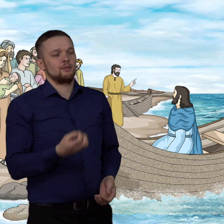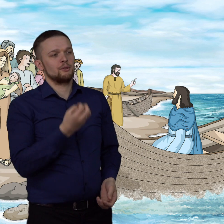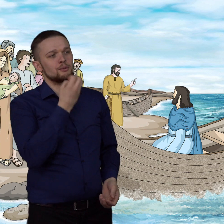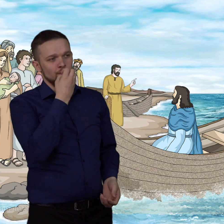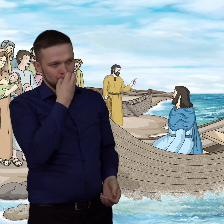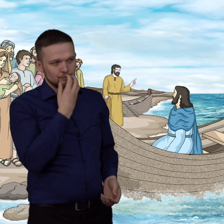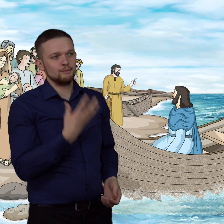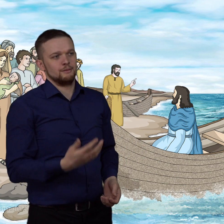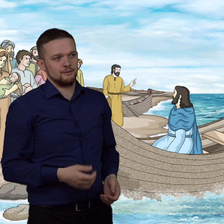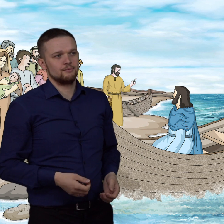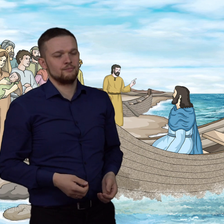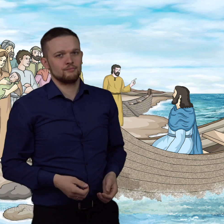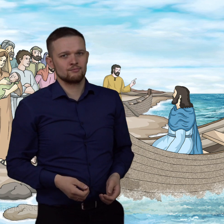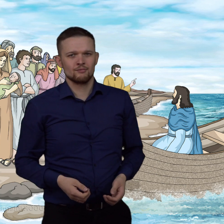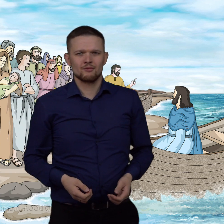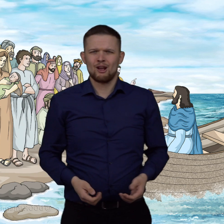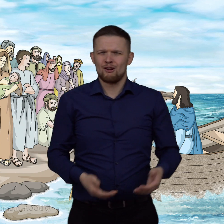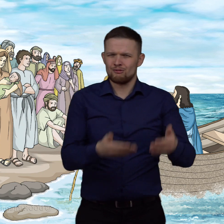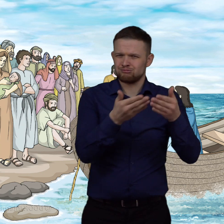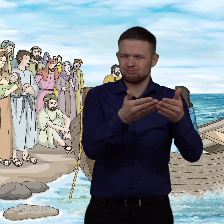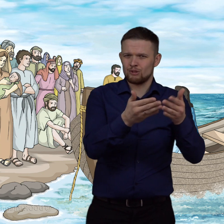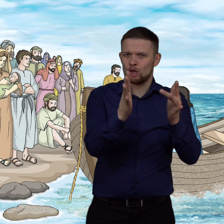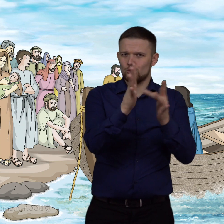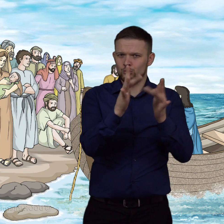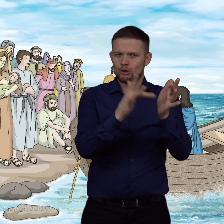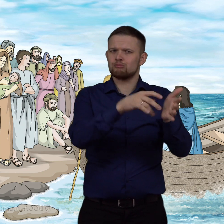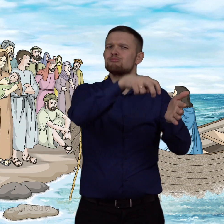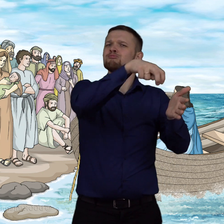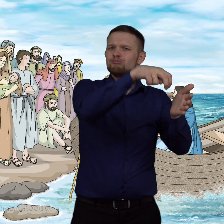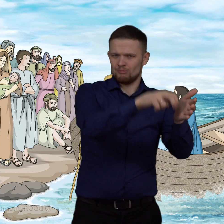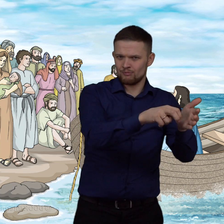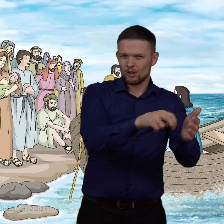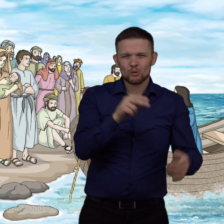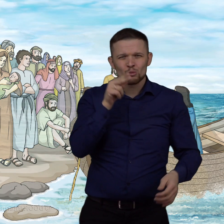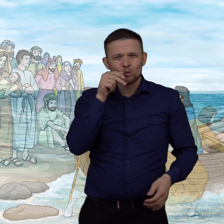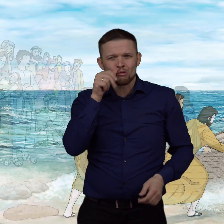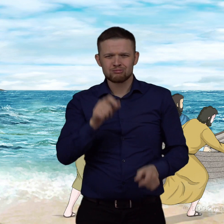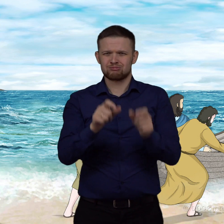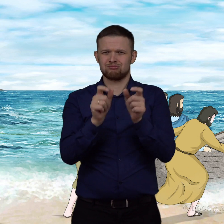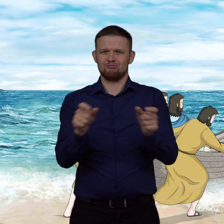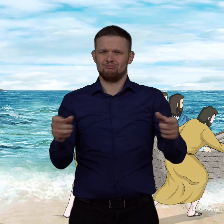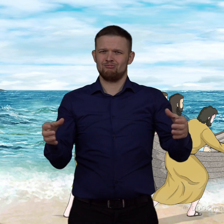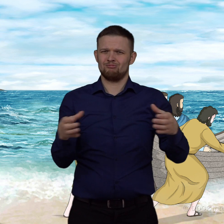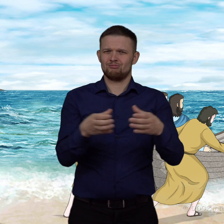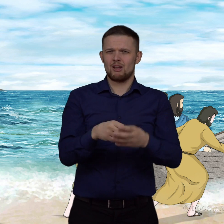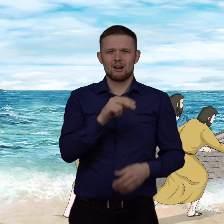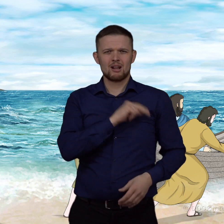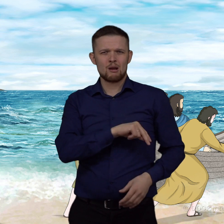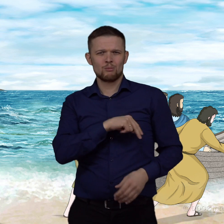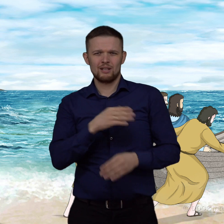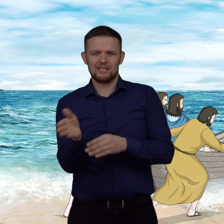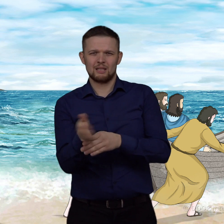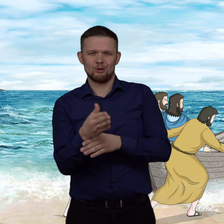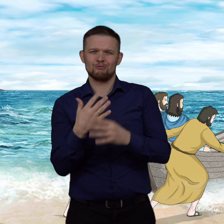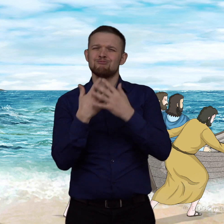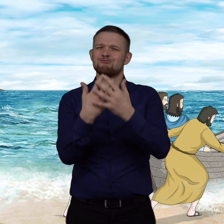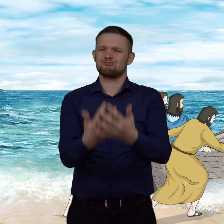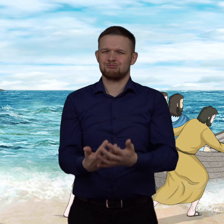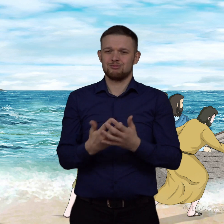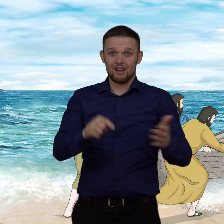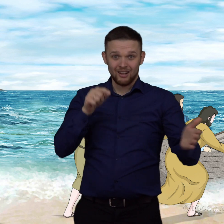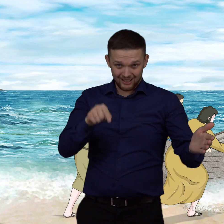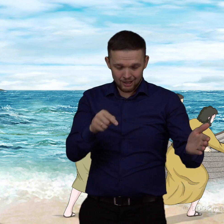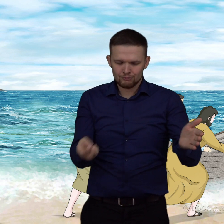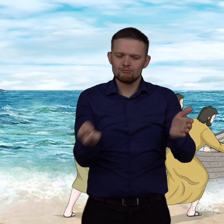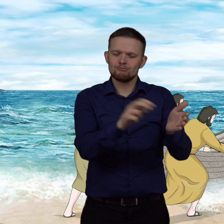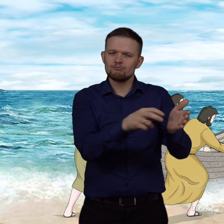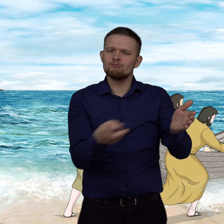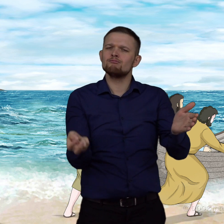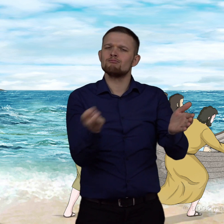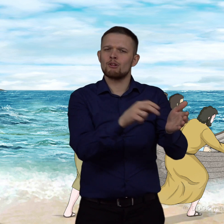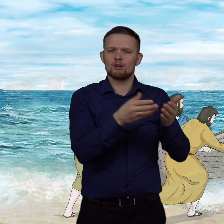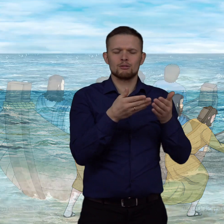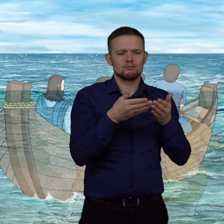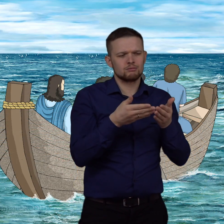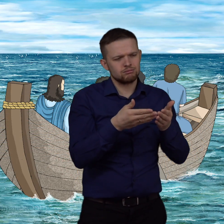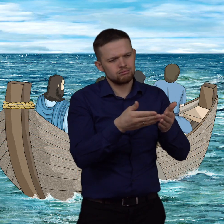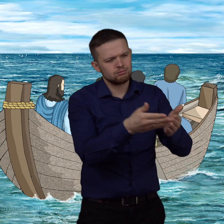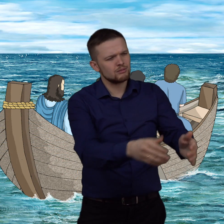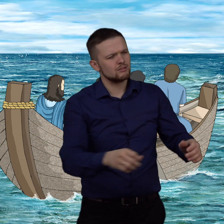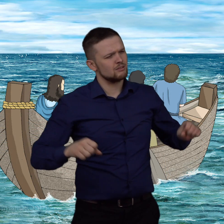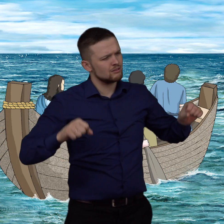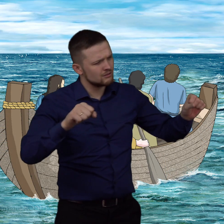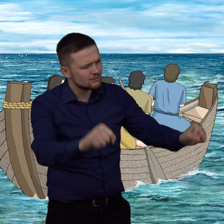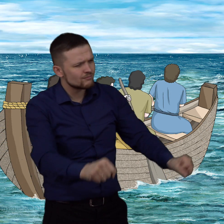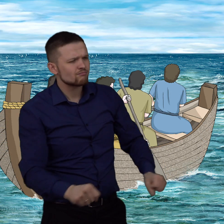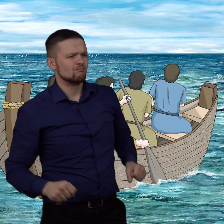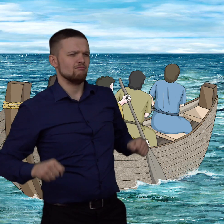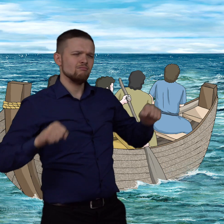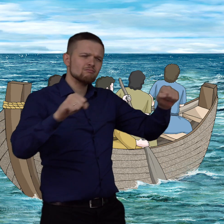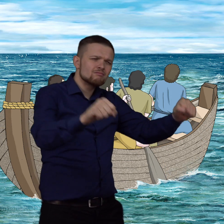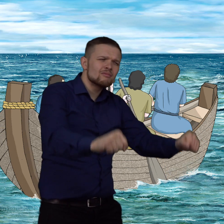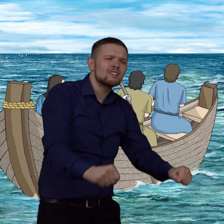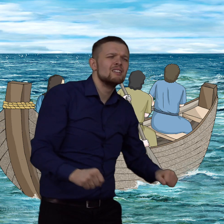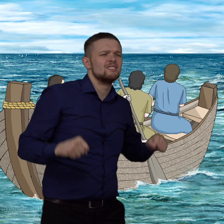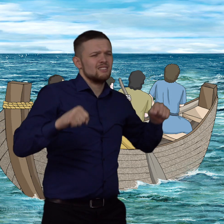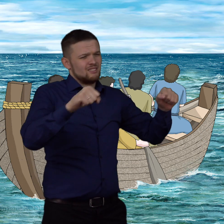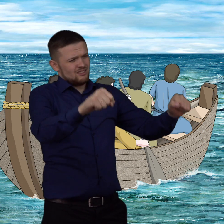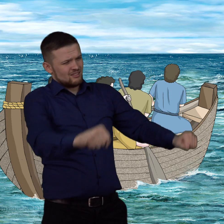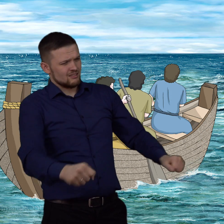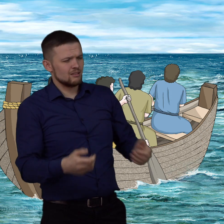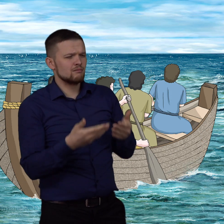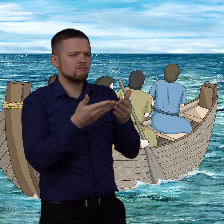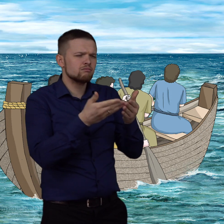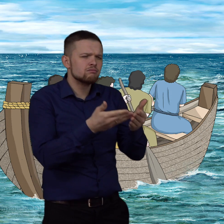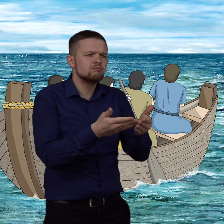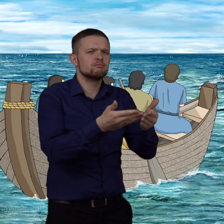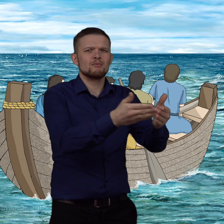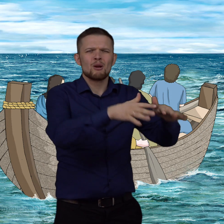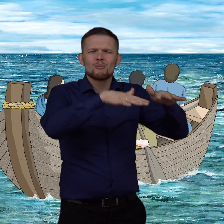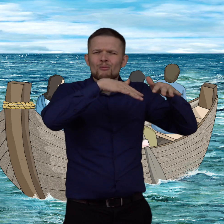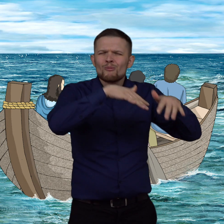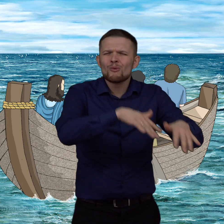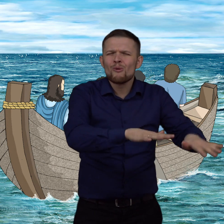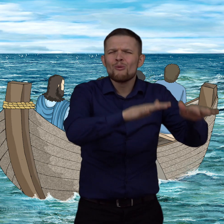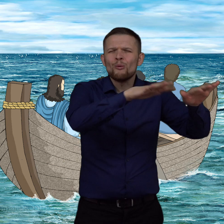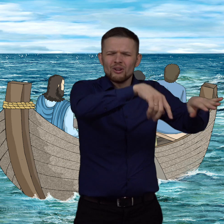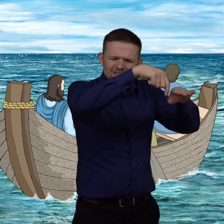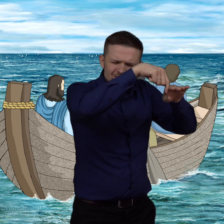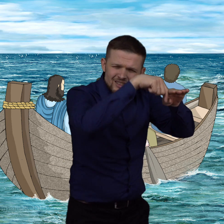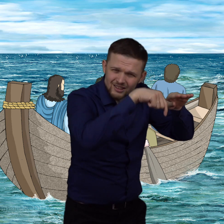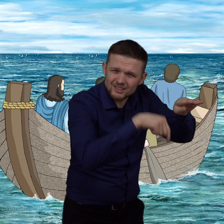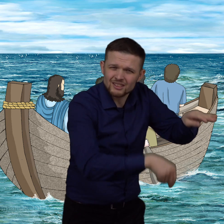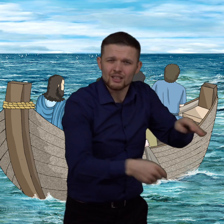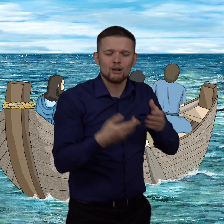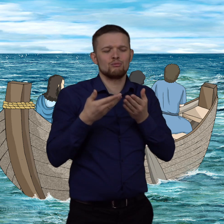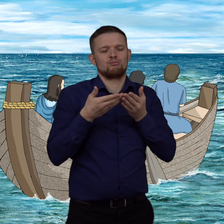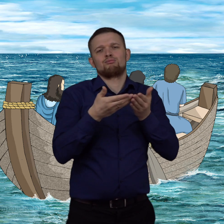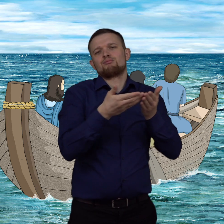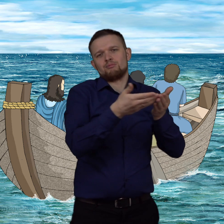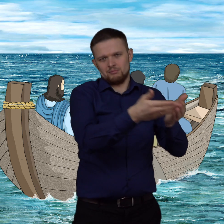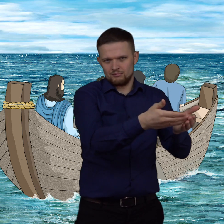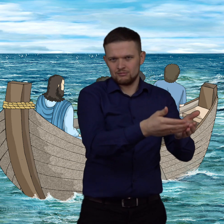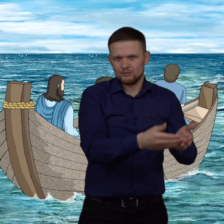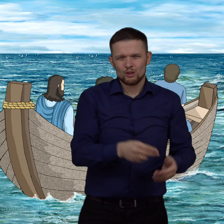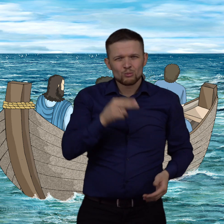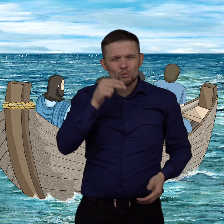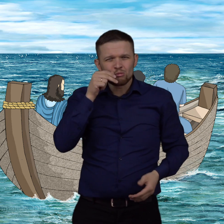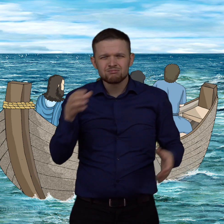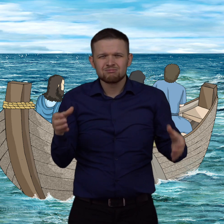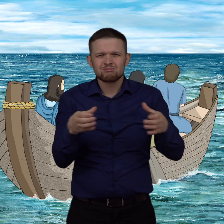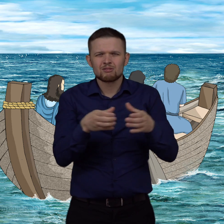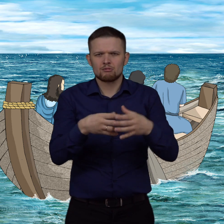But because You say so, I will let down the nets.”